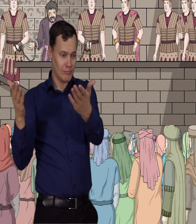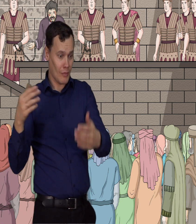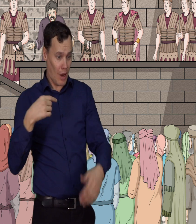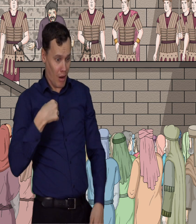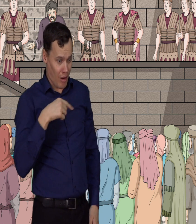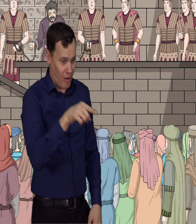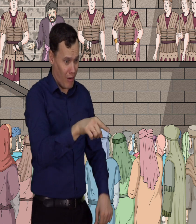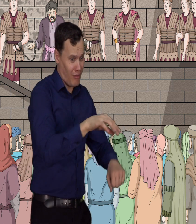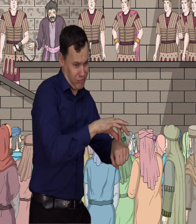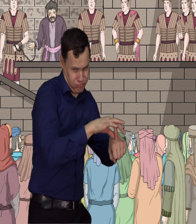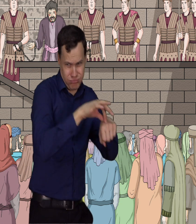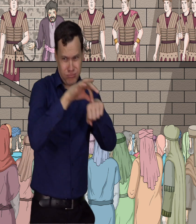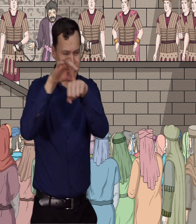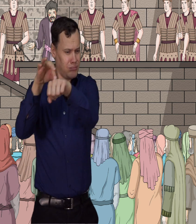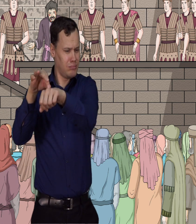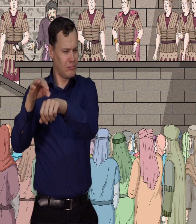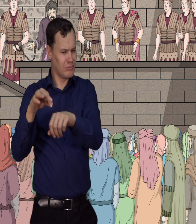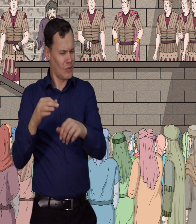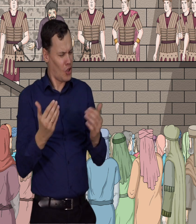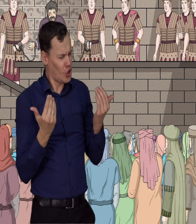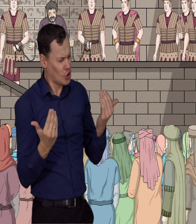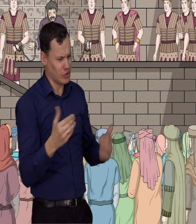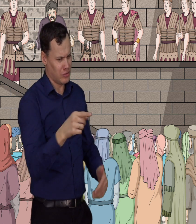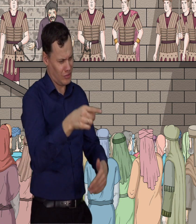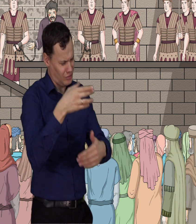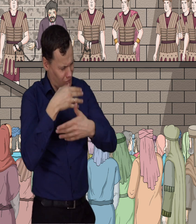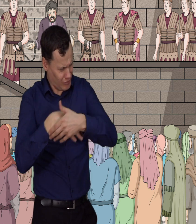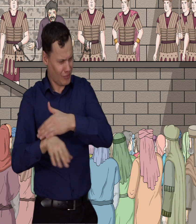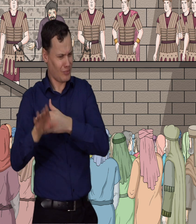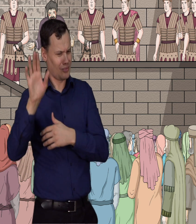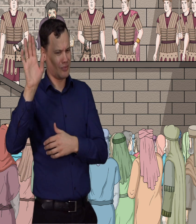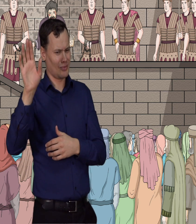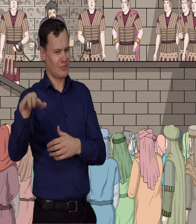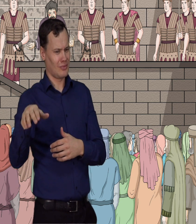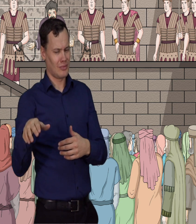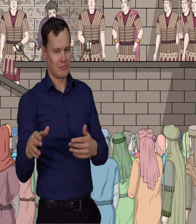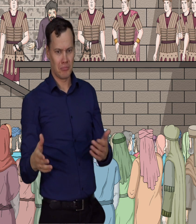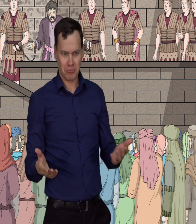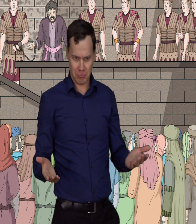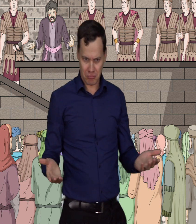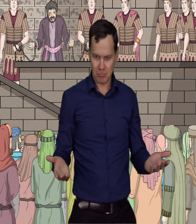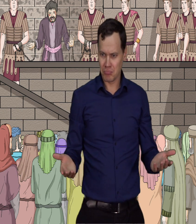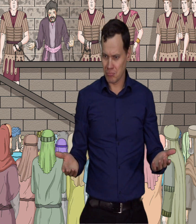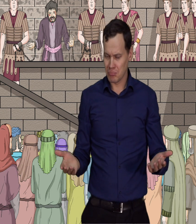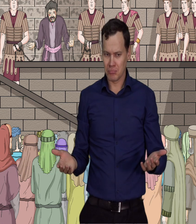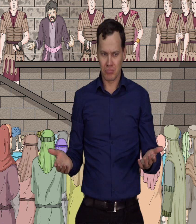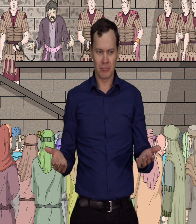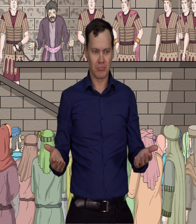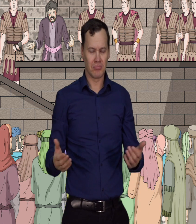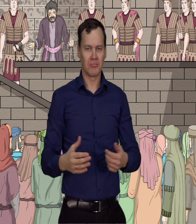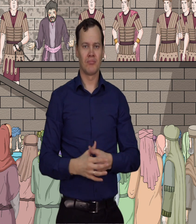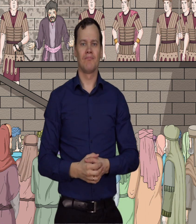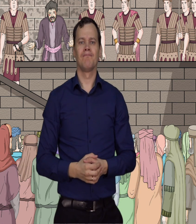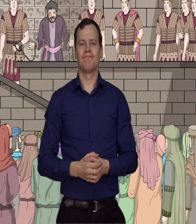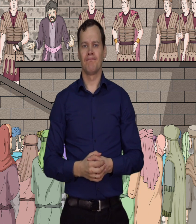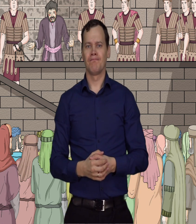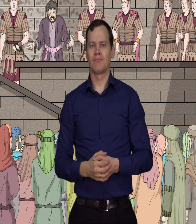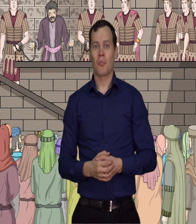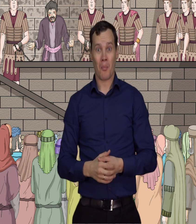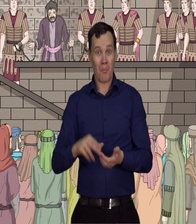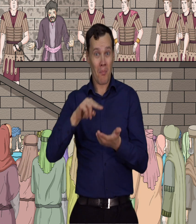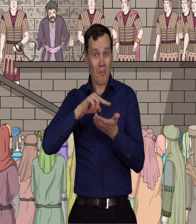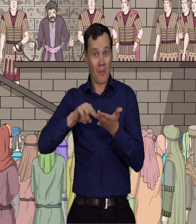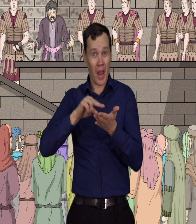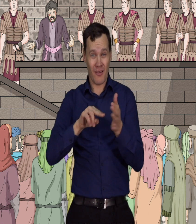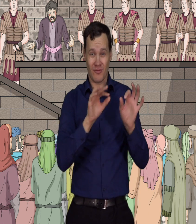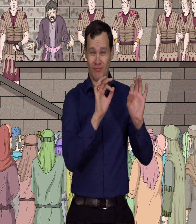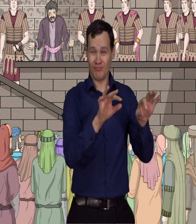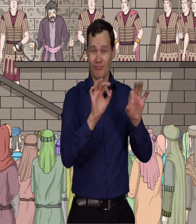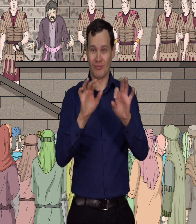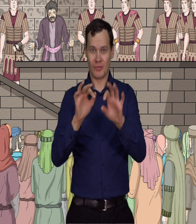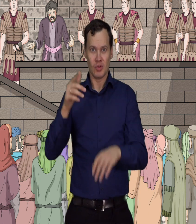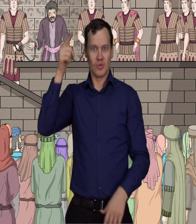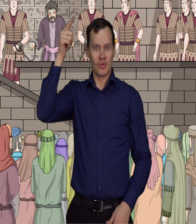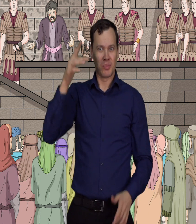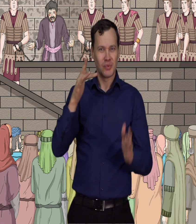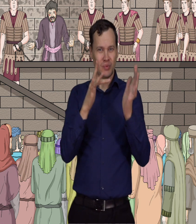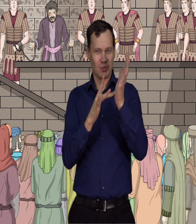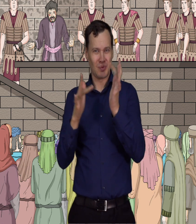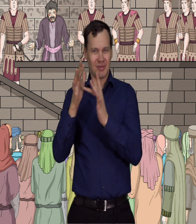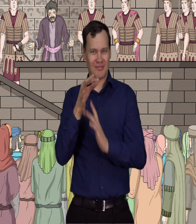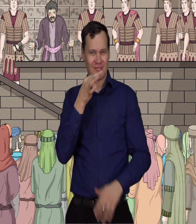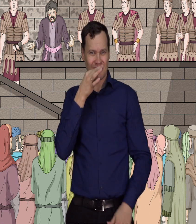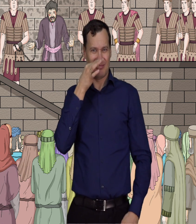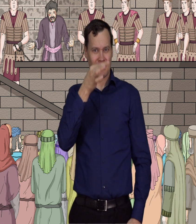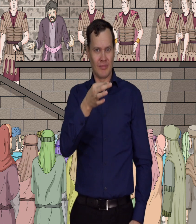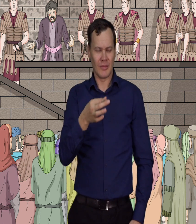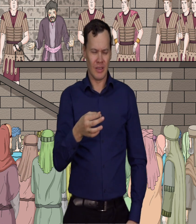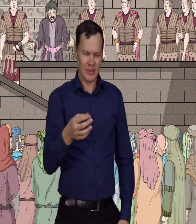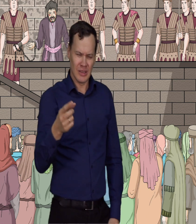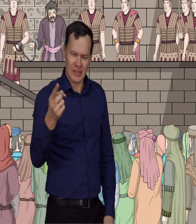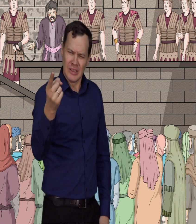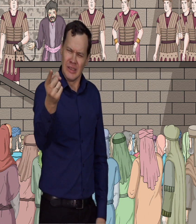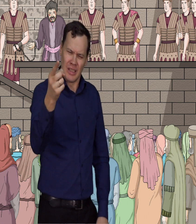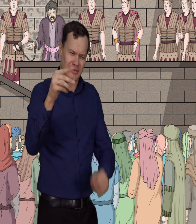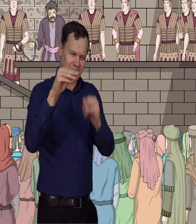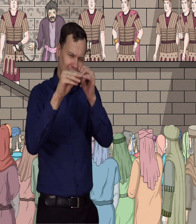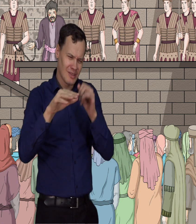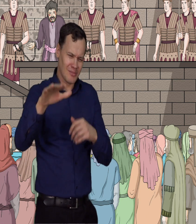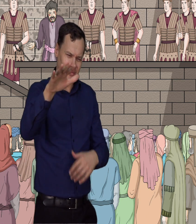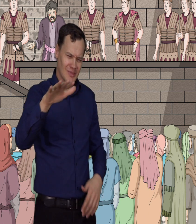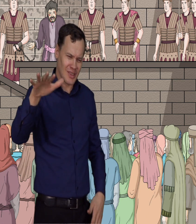Then He said to me, ‘Go!